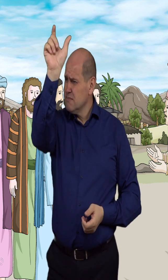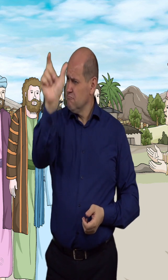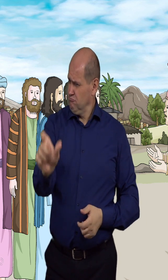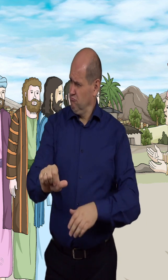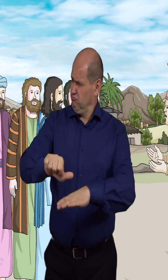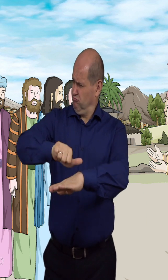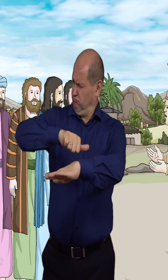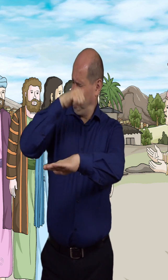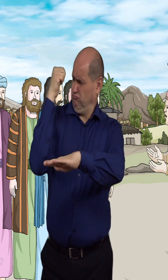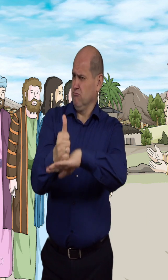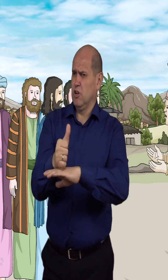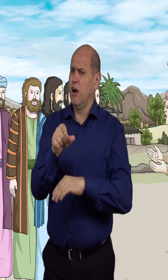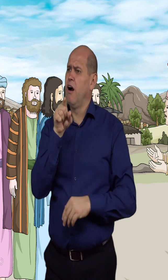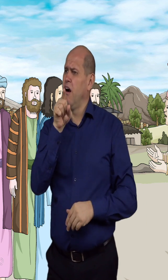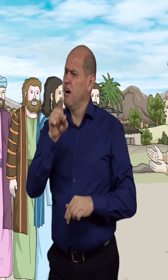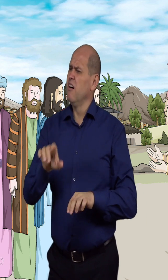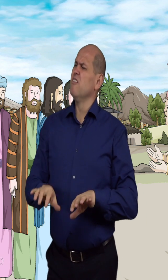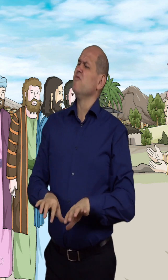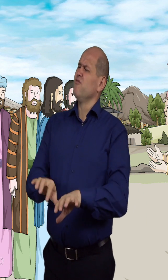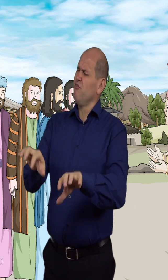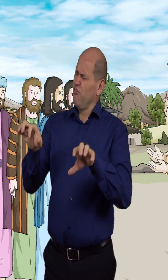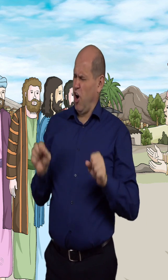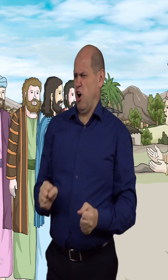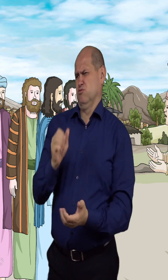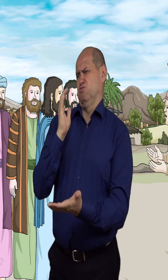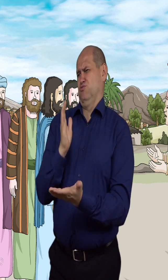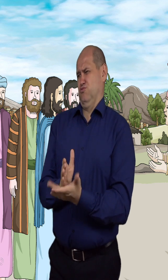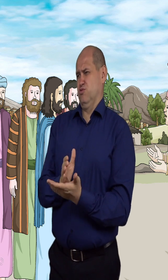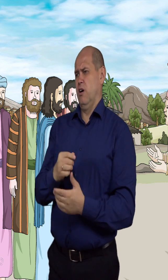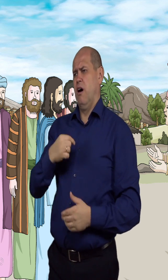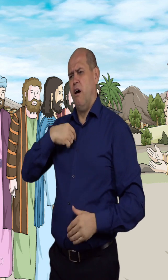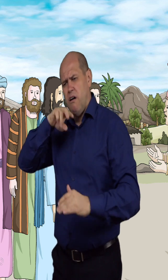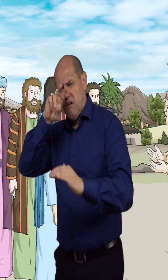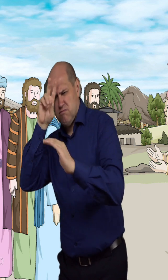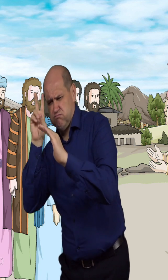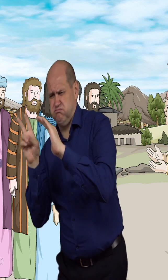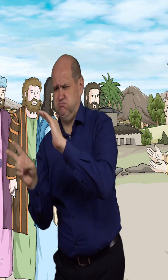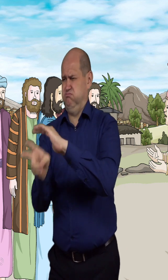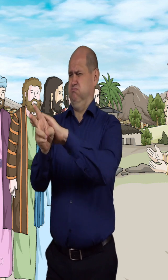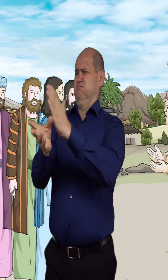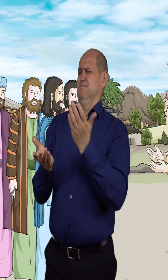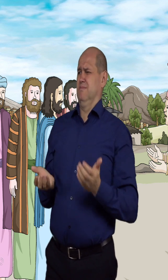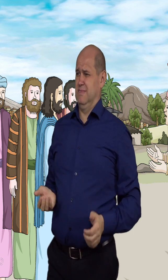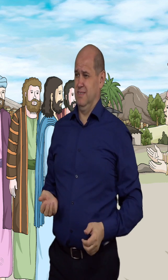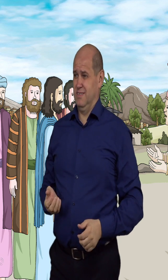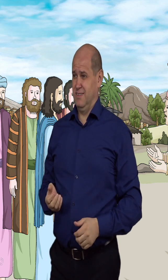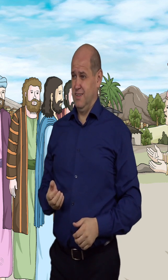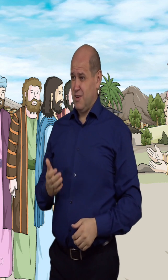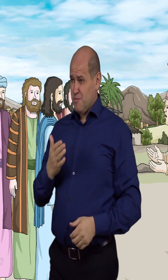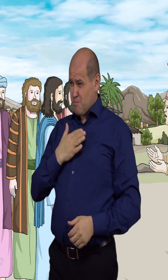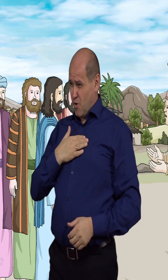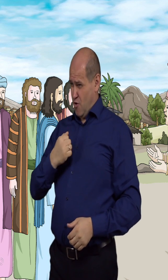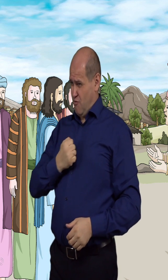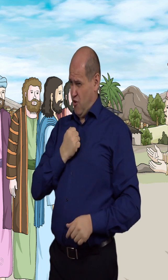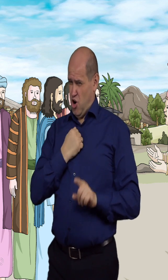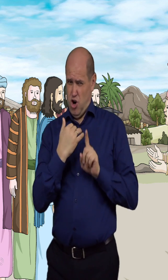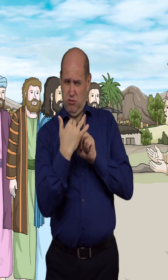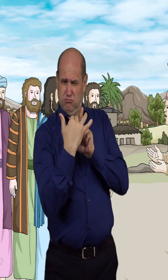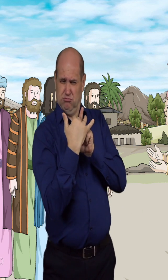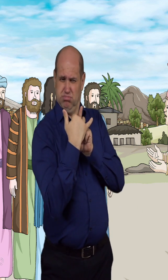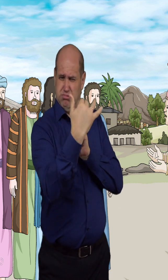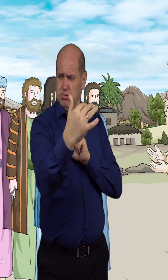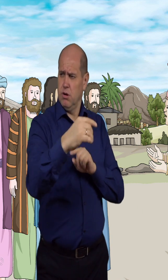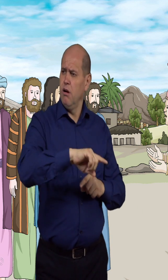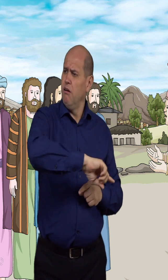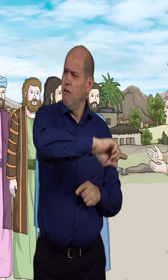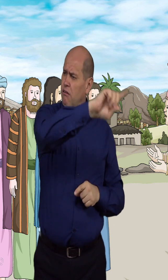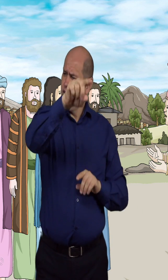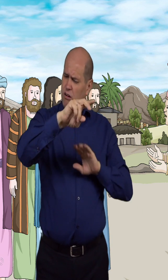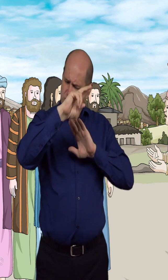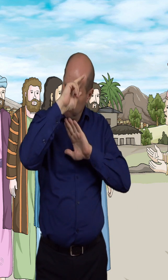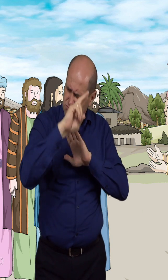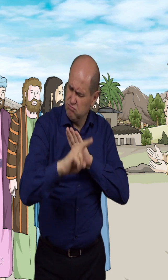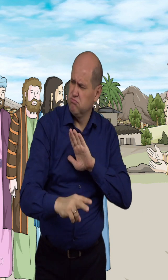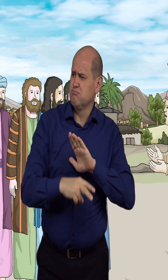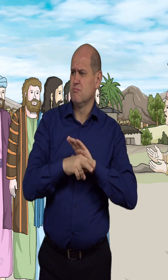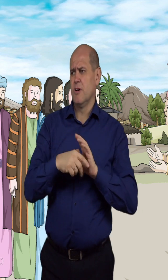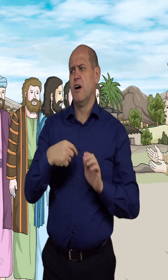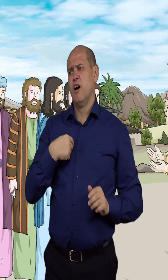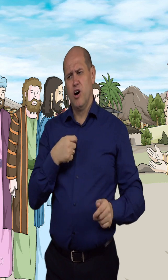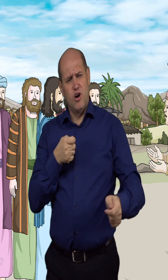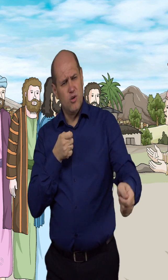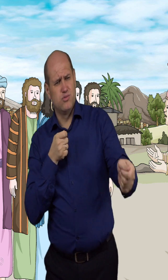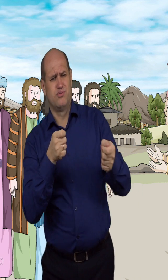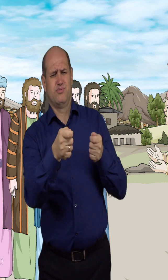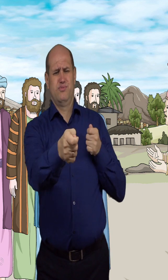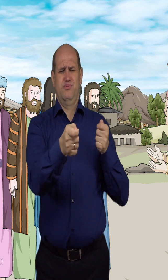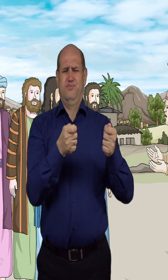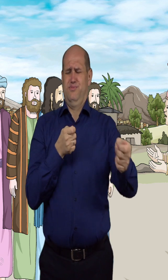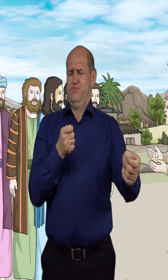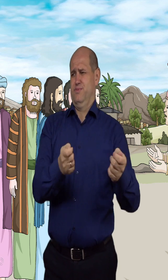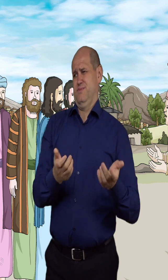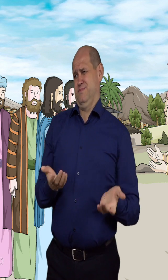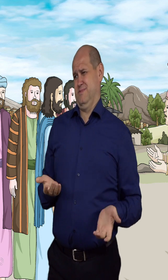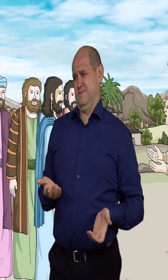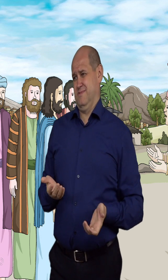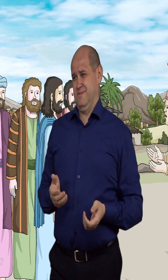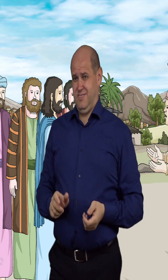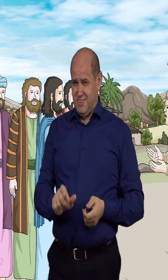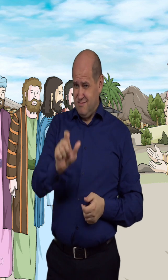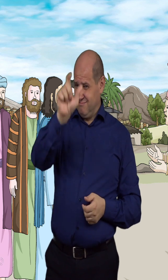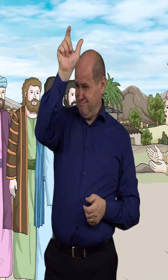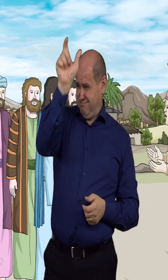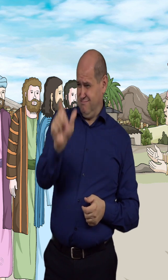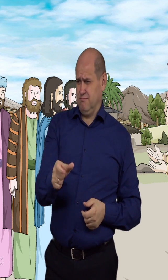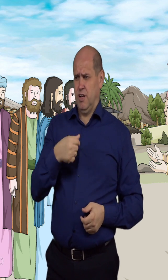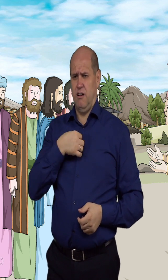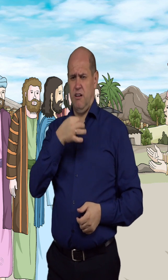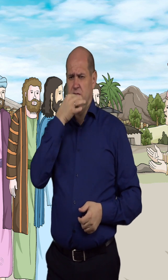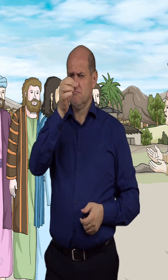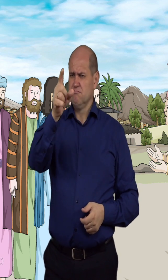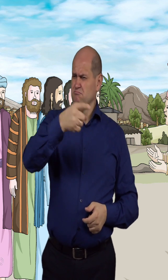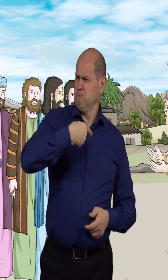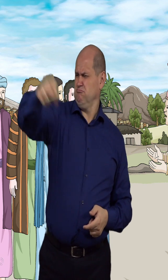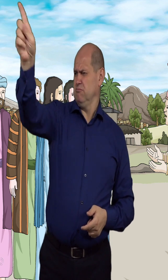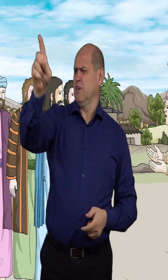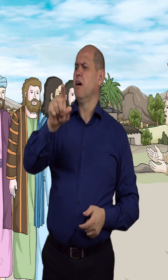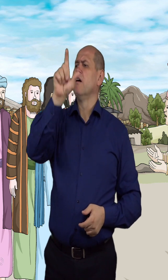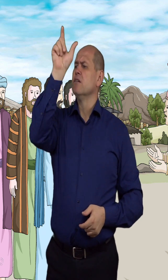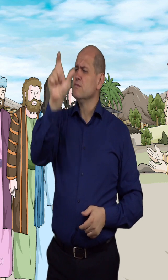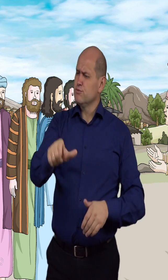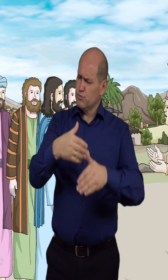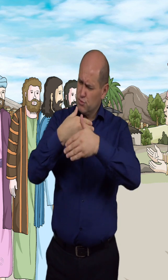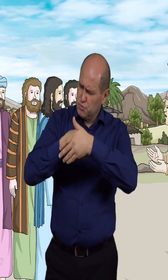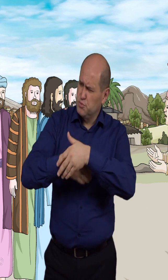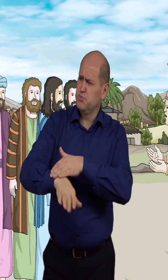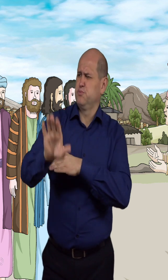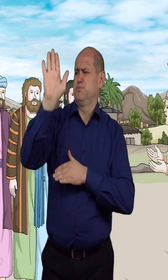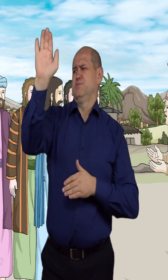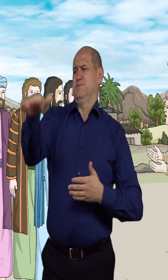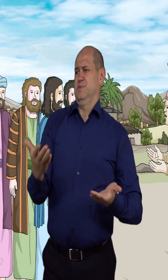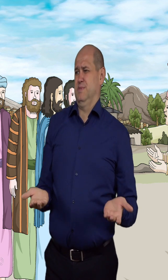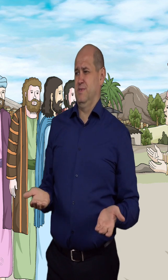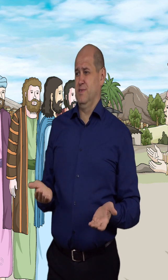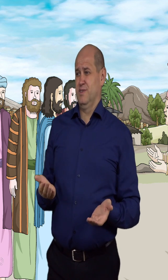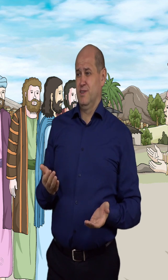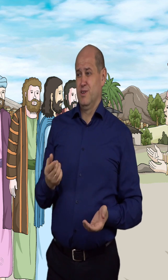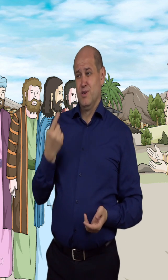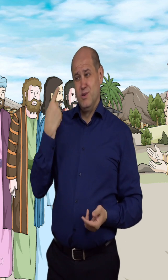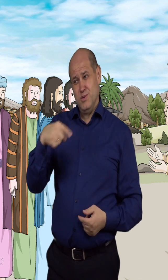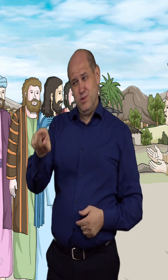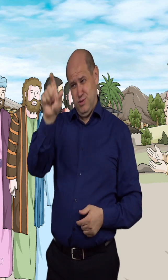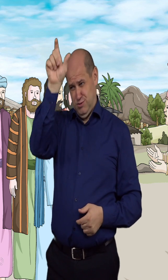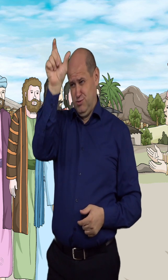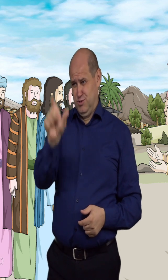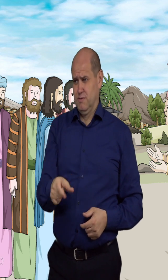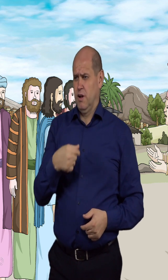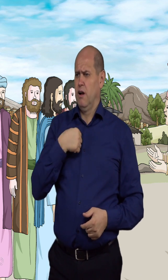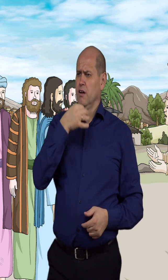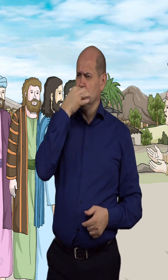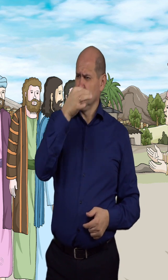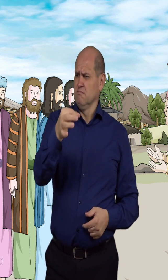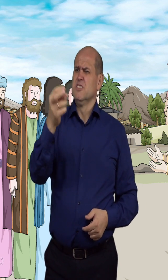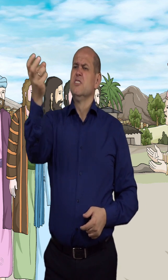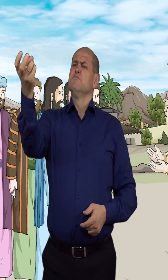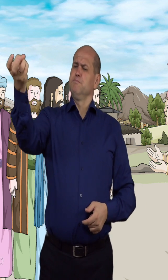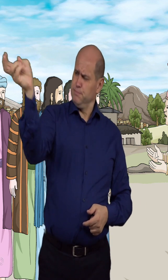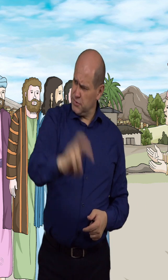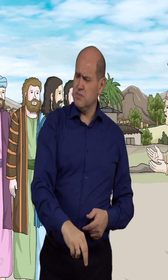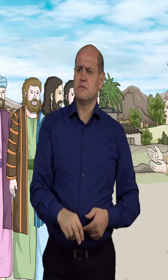But just say the word, and my servant will be healed.